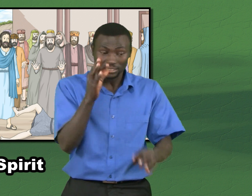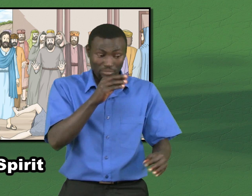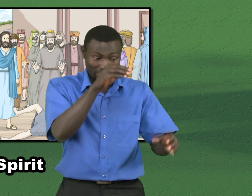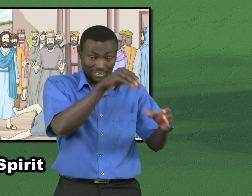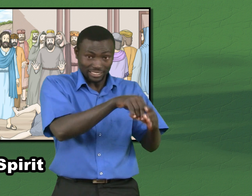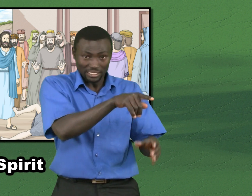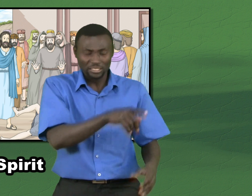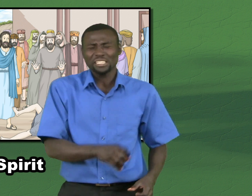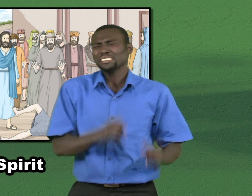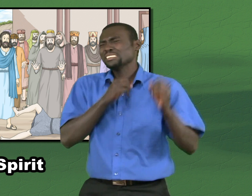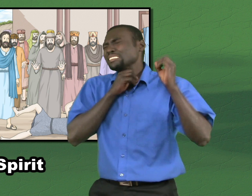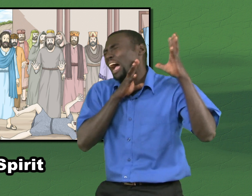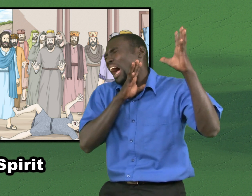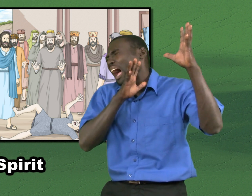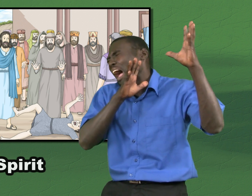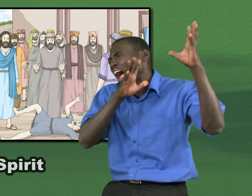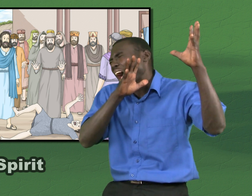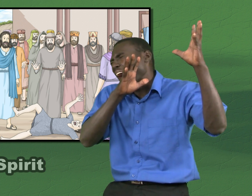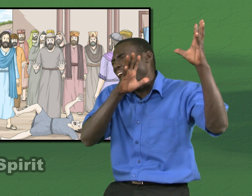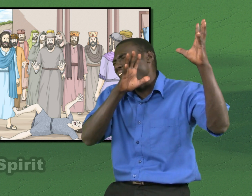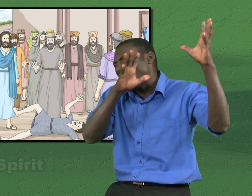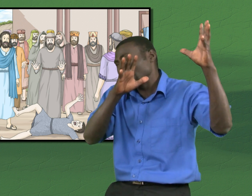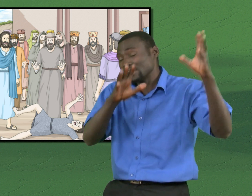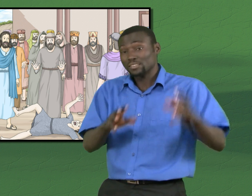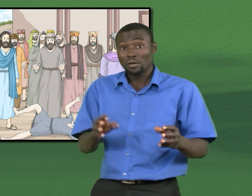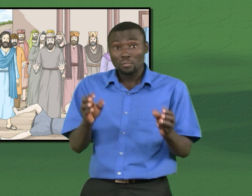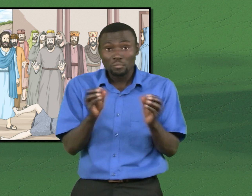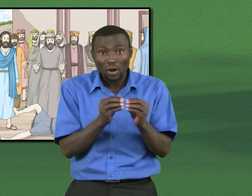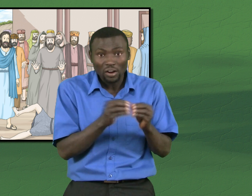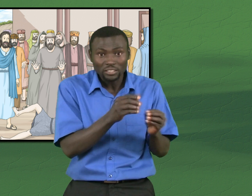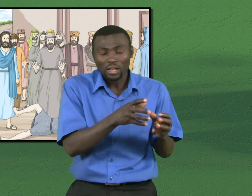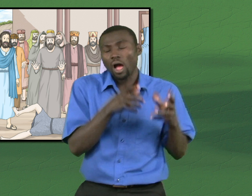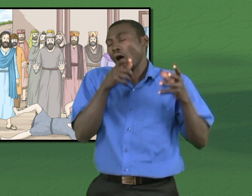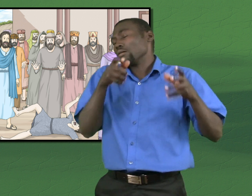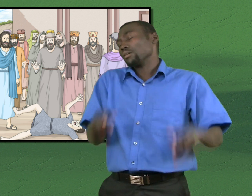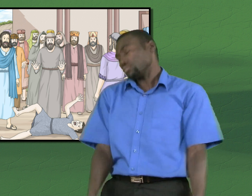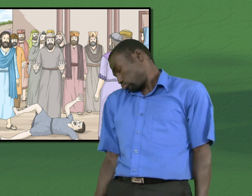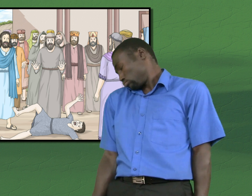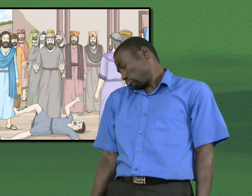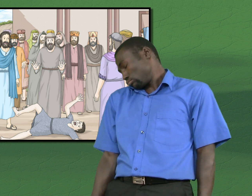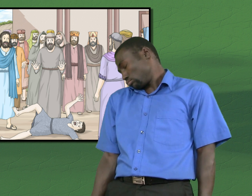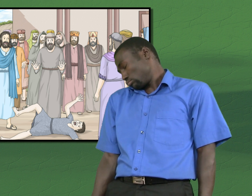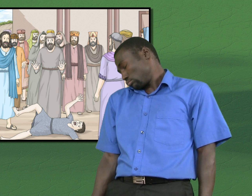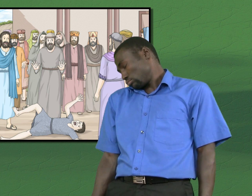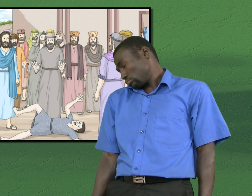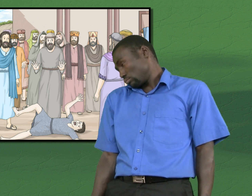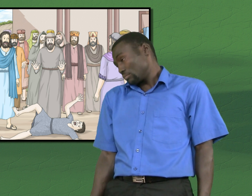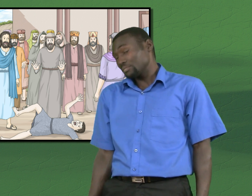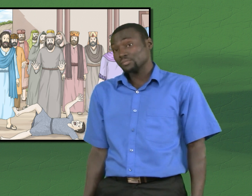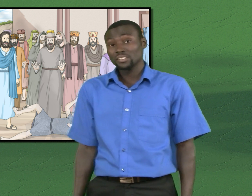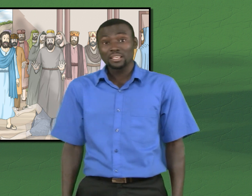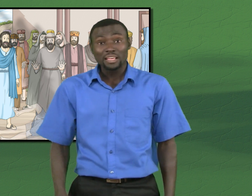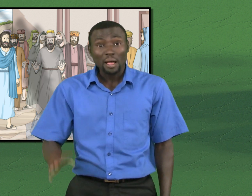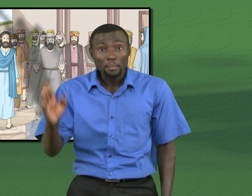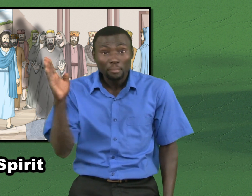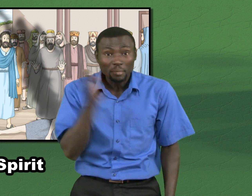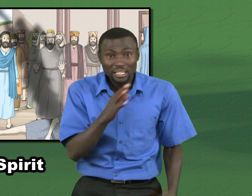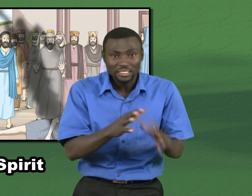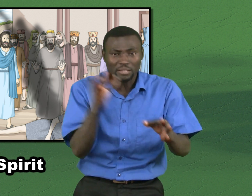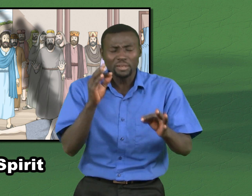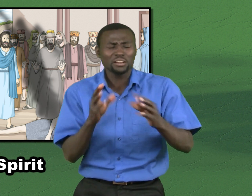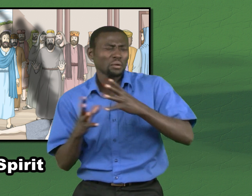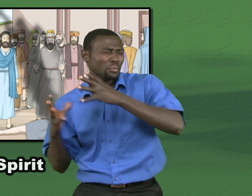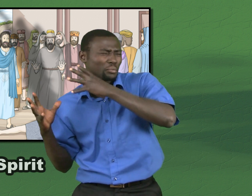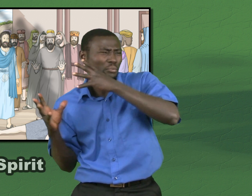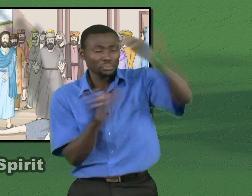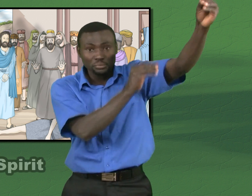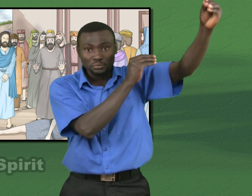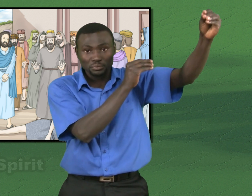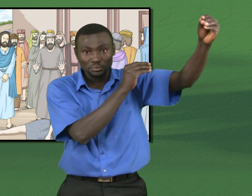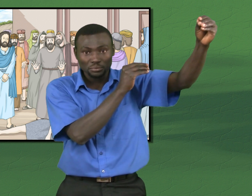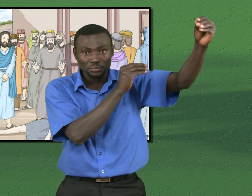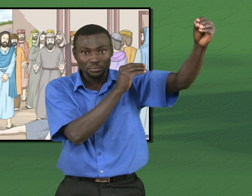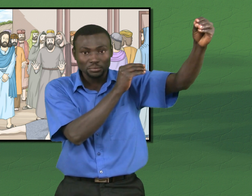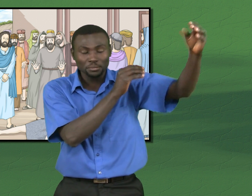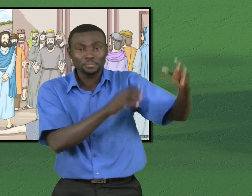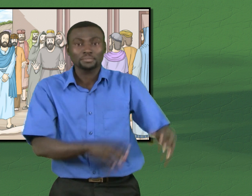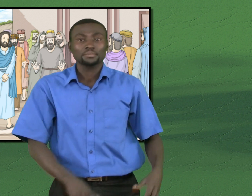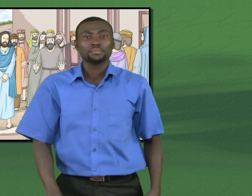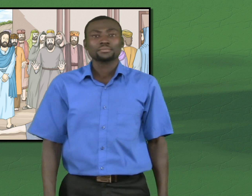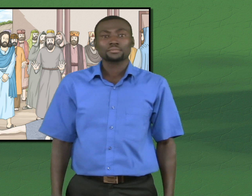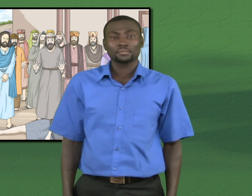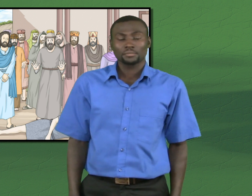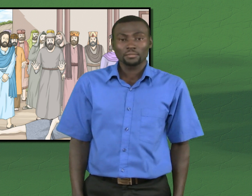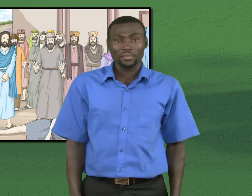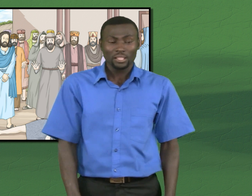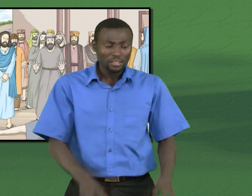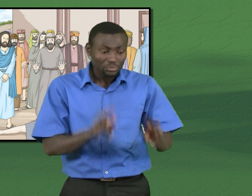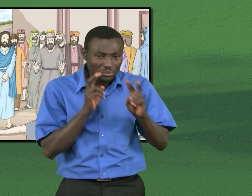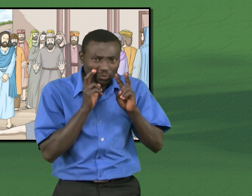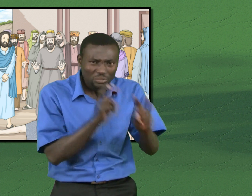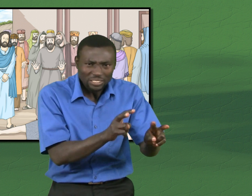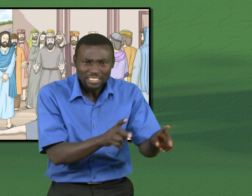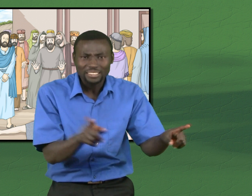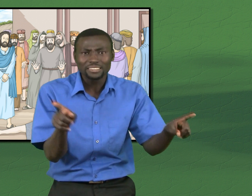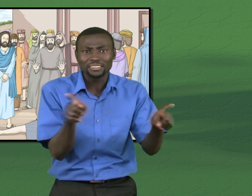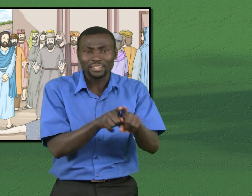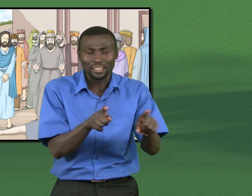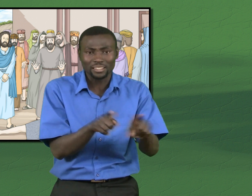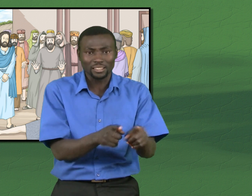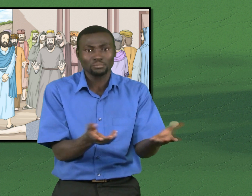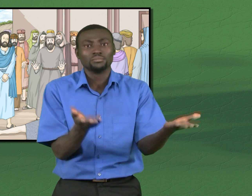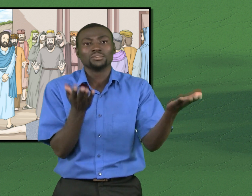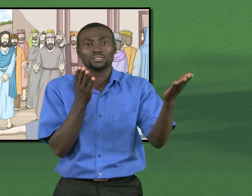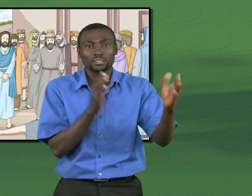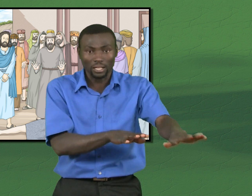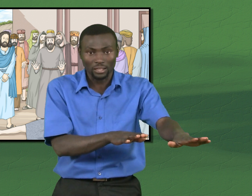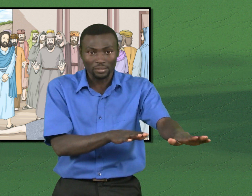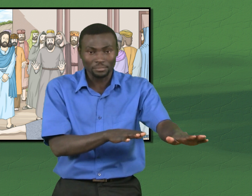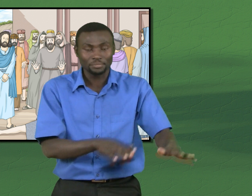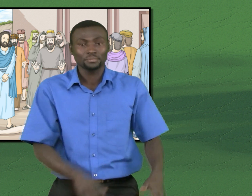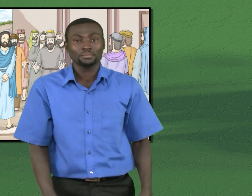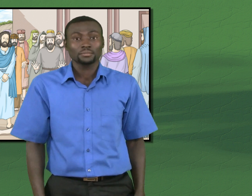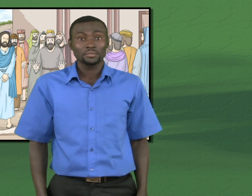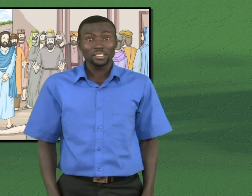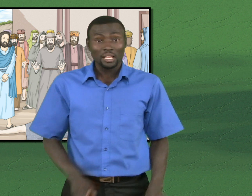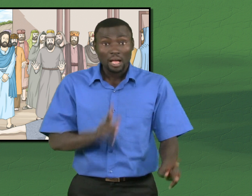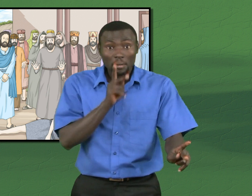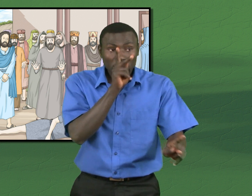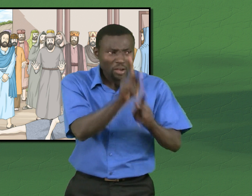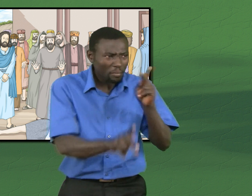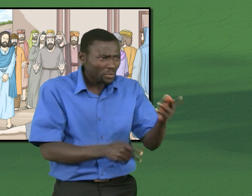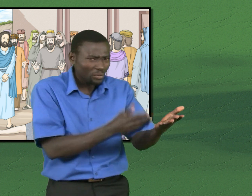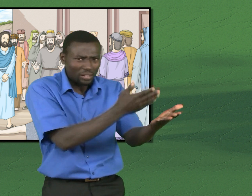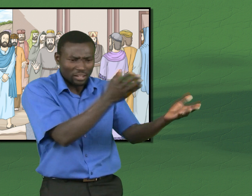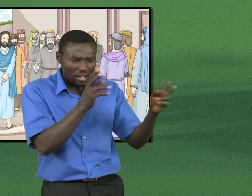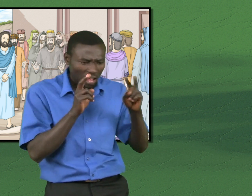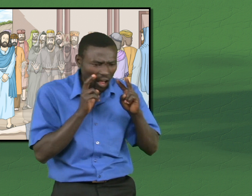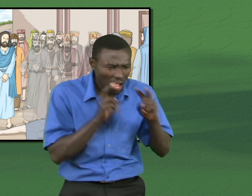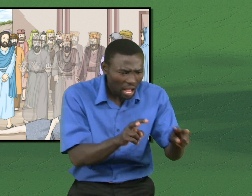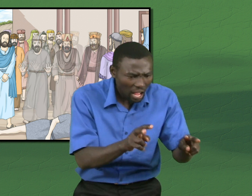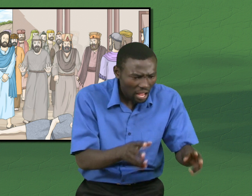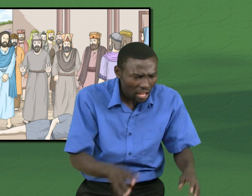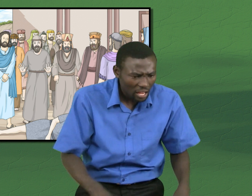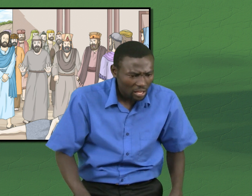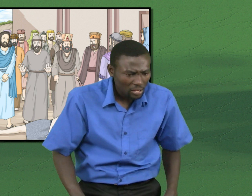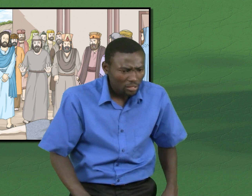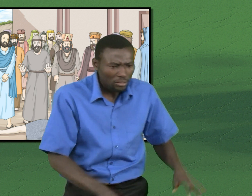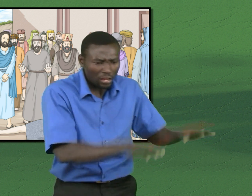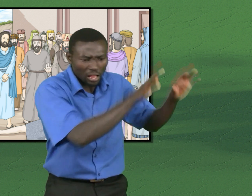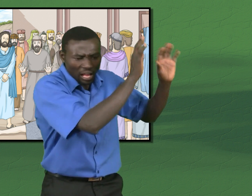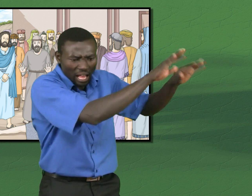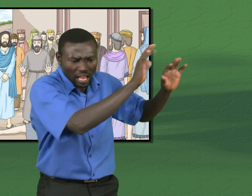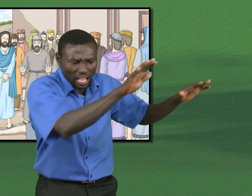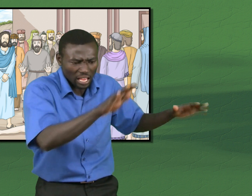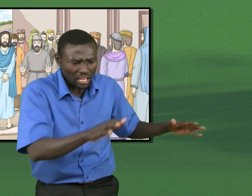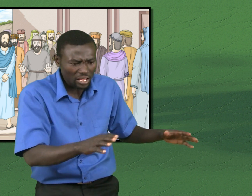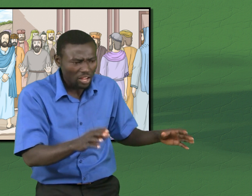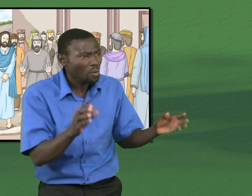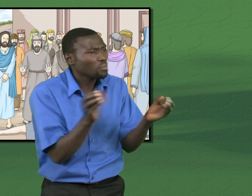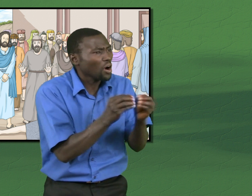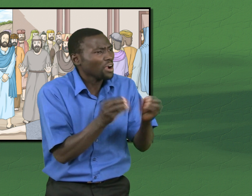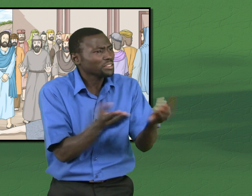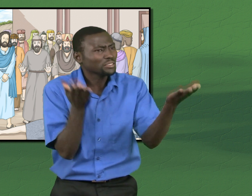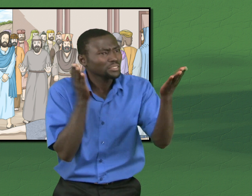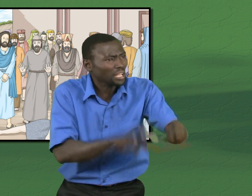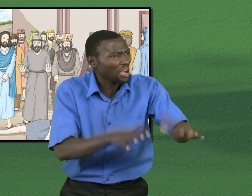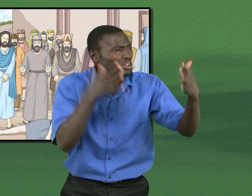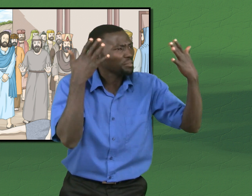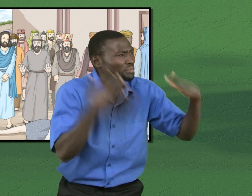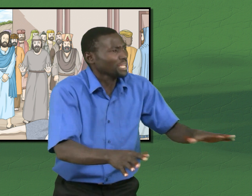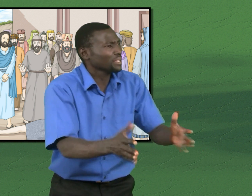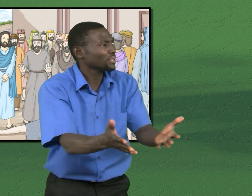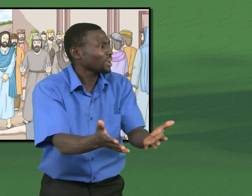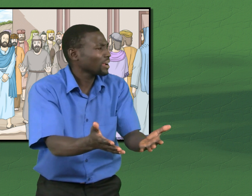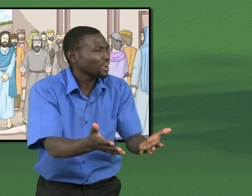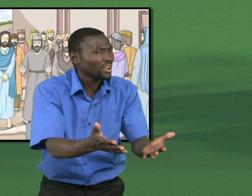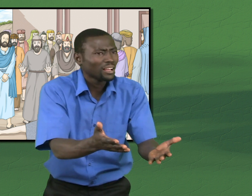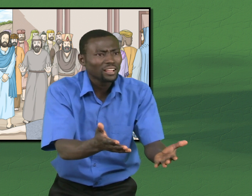After shrieking and convulsing him violently, the spirit came out.